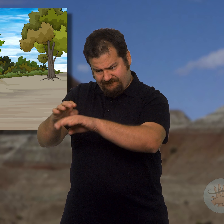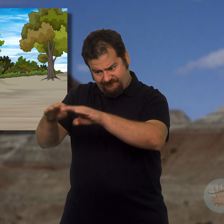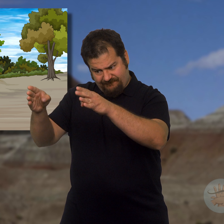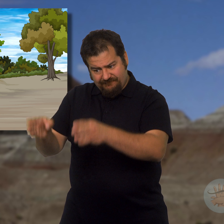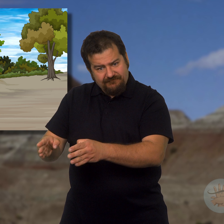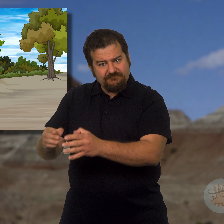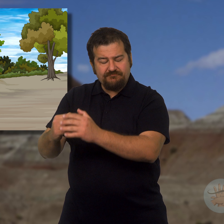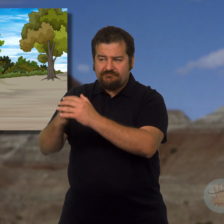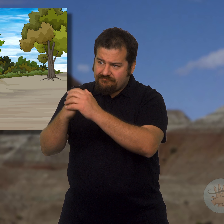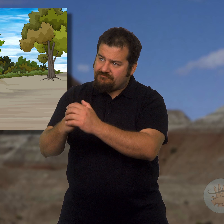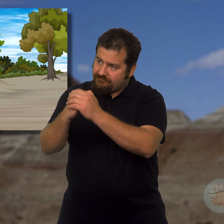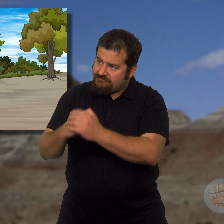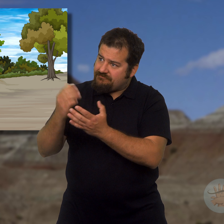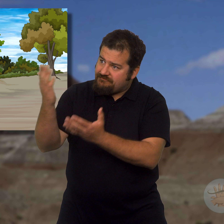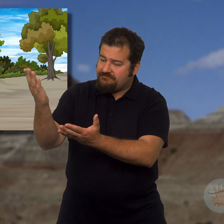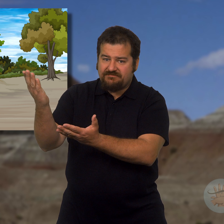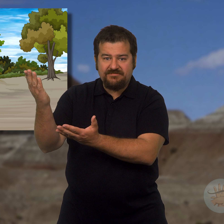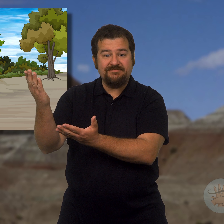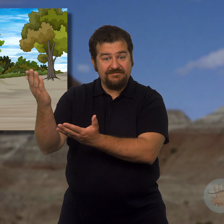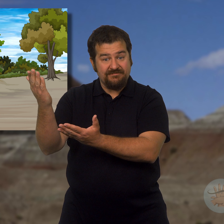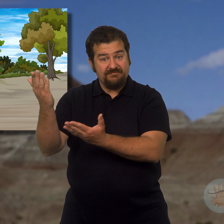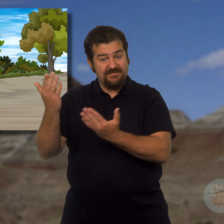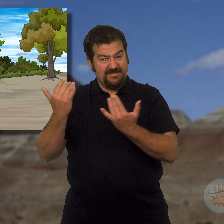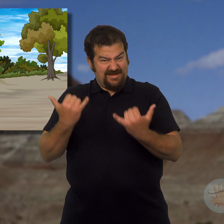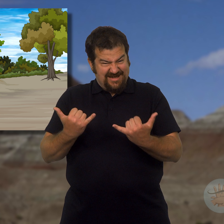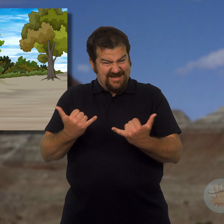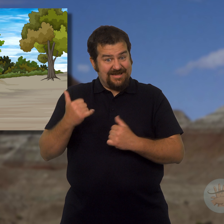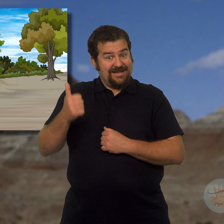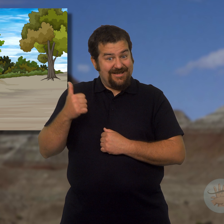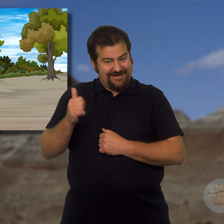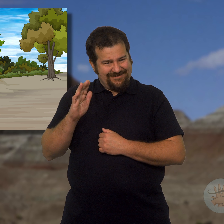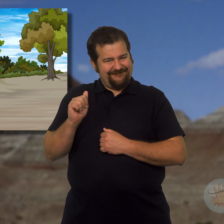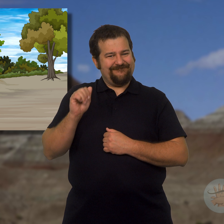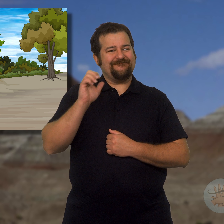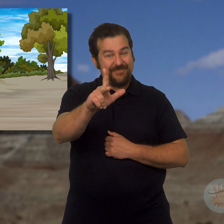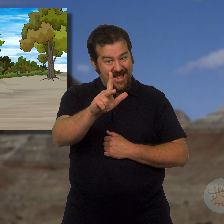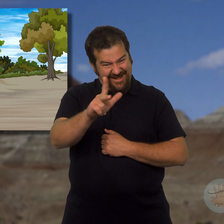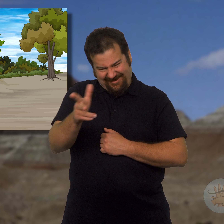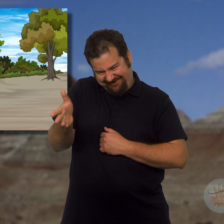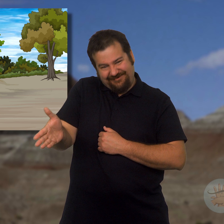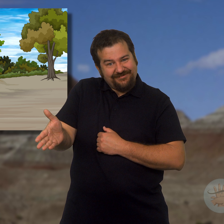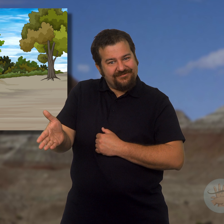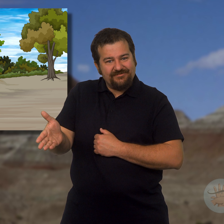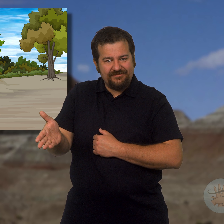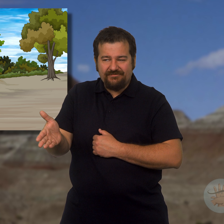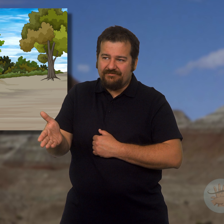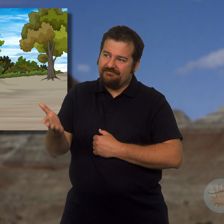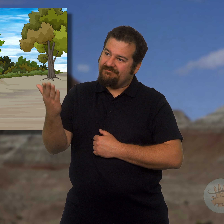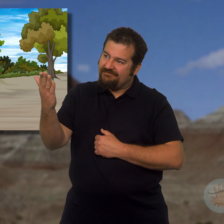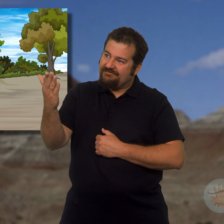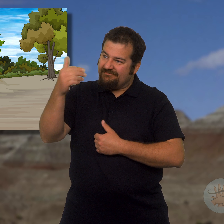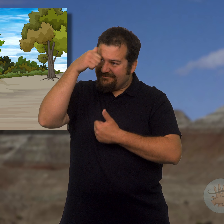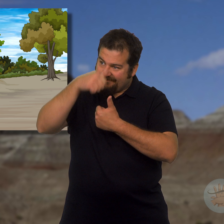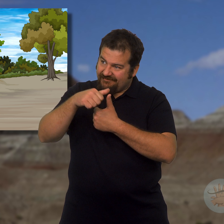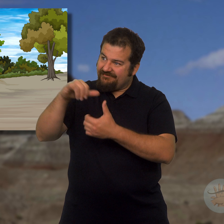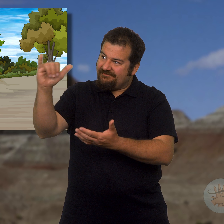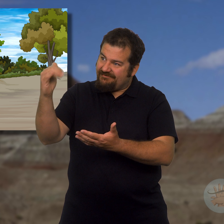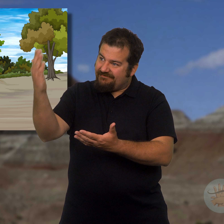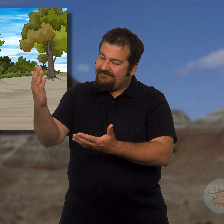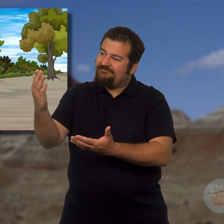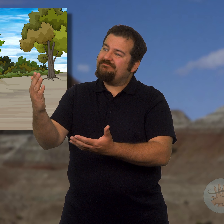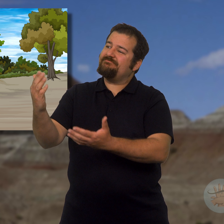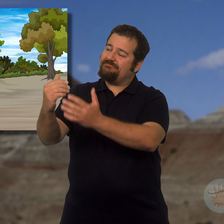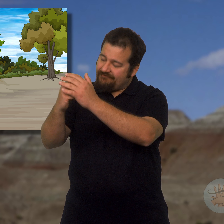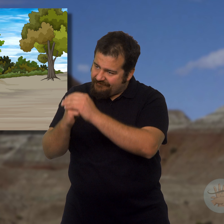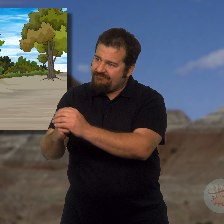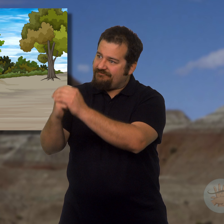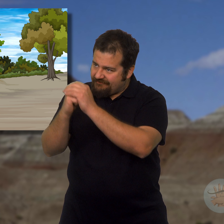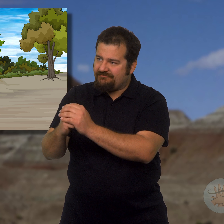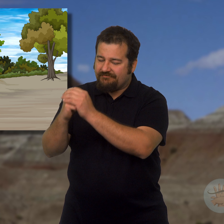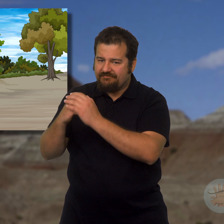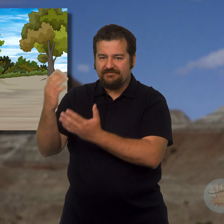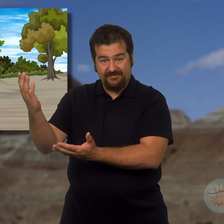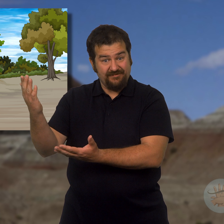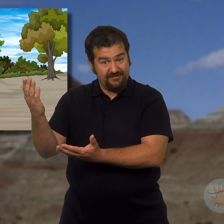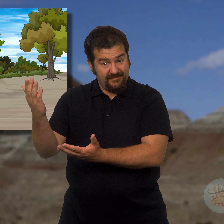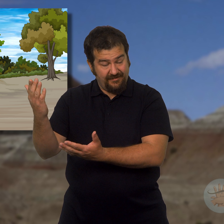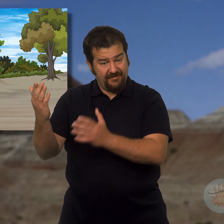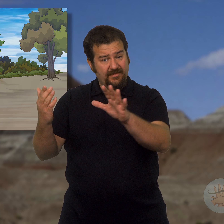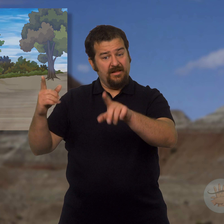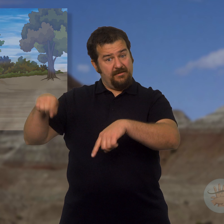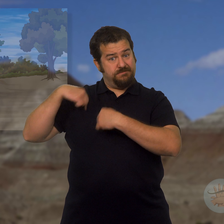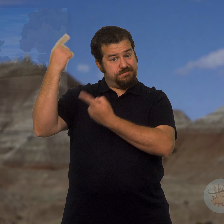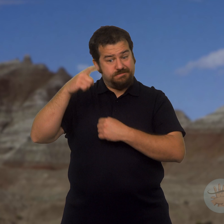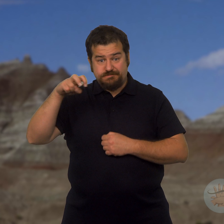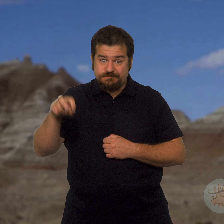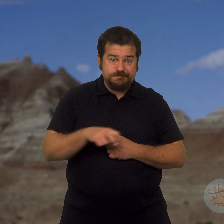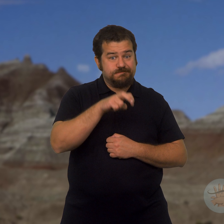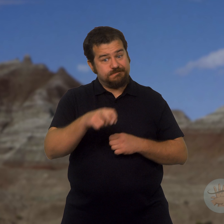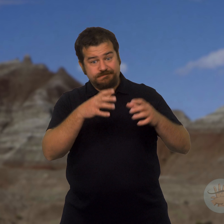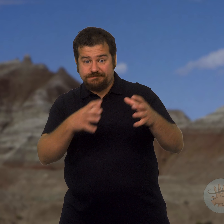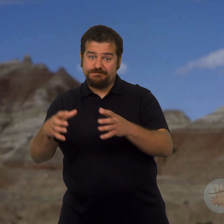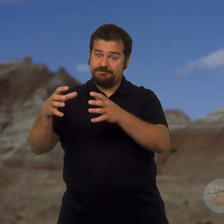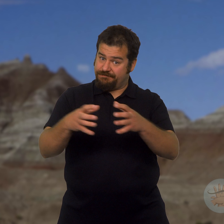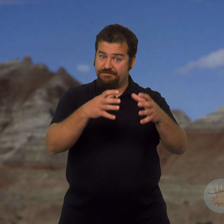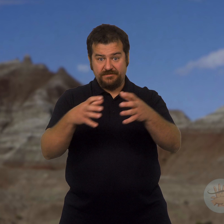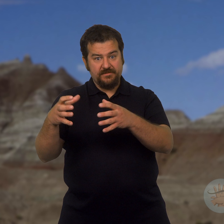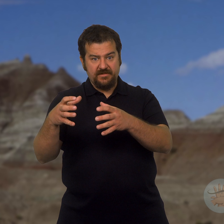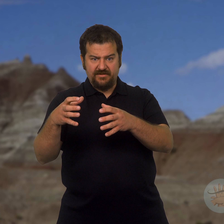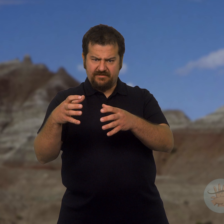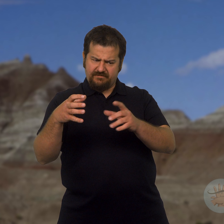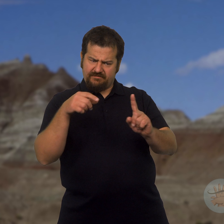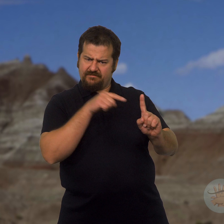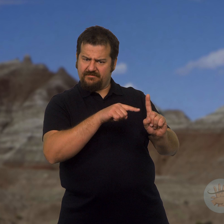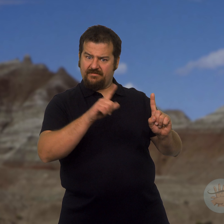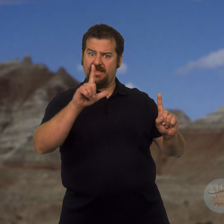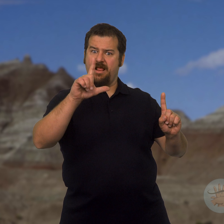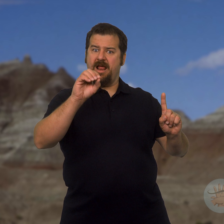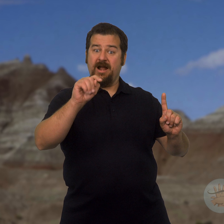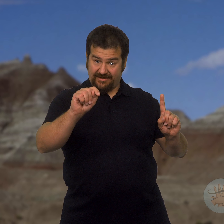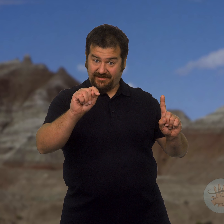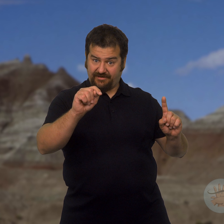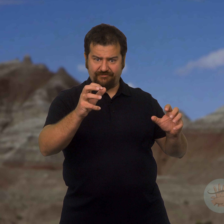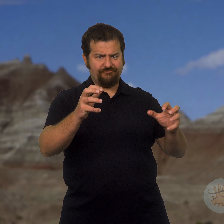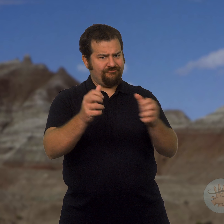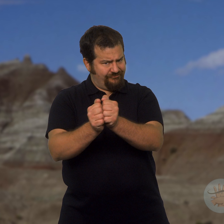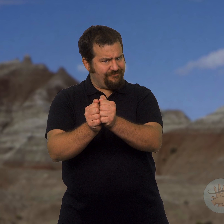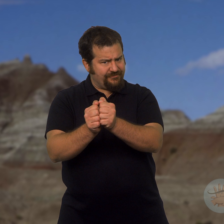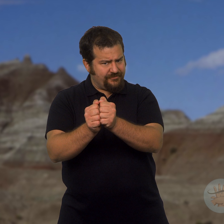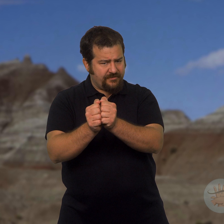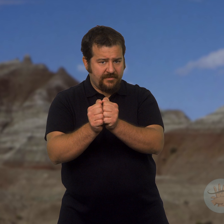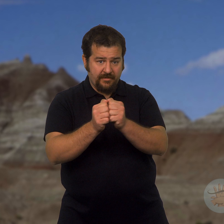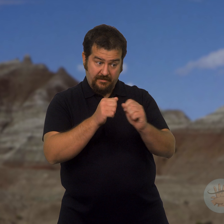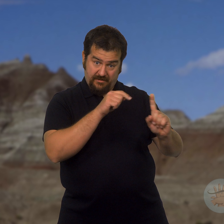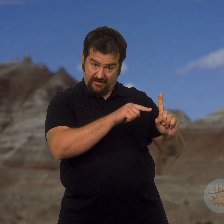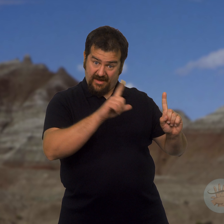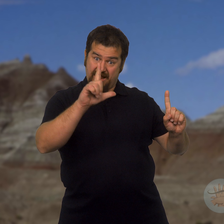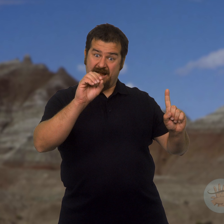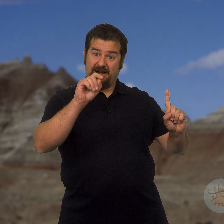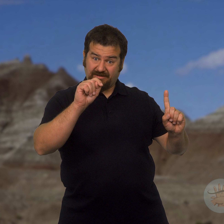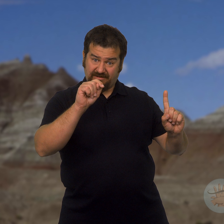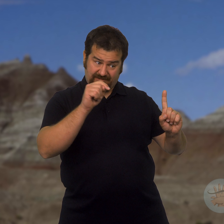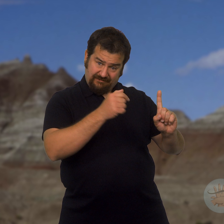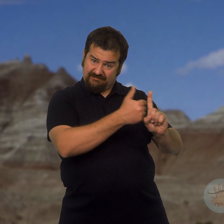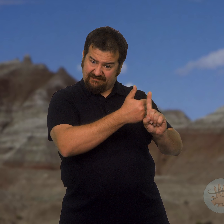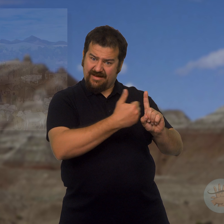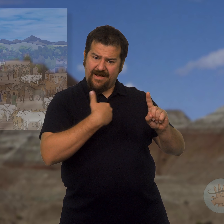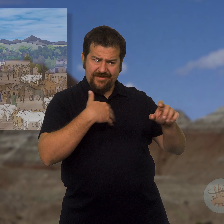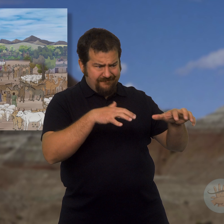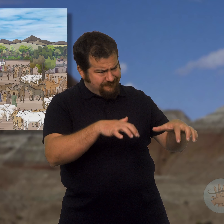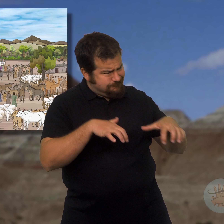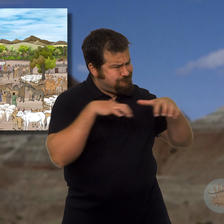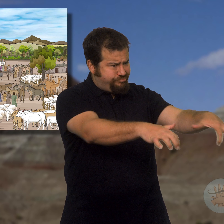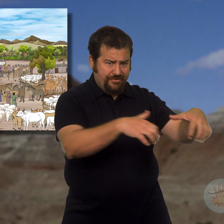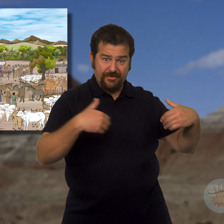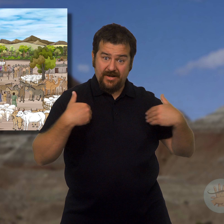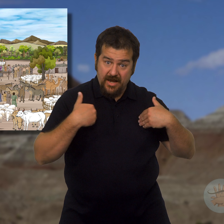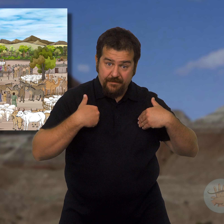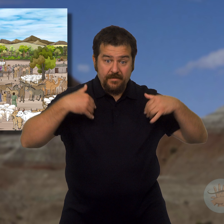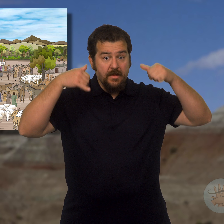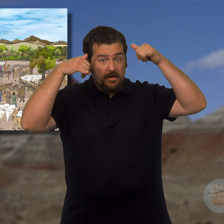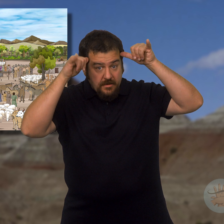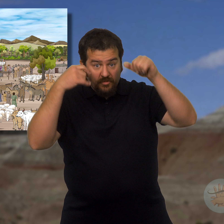And there Abram called on the name of the LORD. Now Lot, who was traveling with Abram, also had flocks and herds and tents.